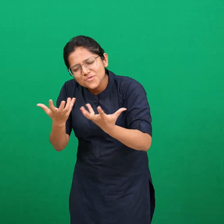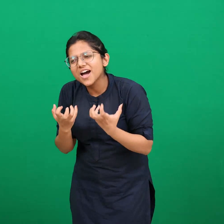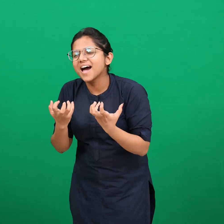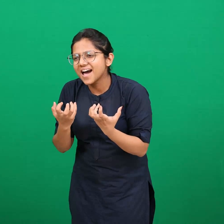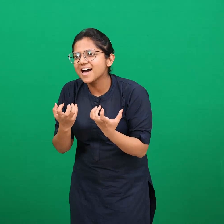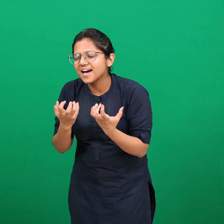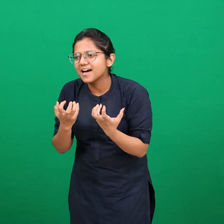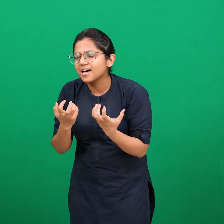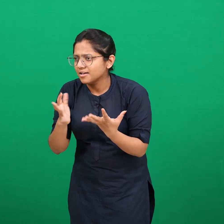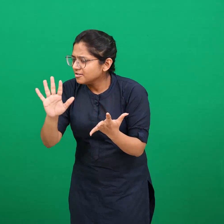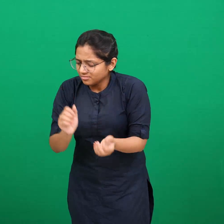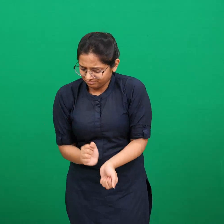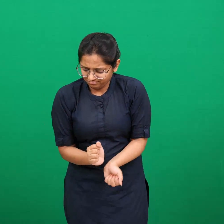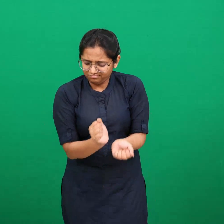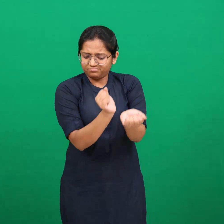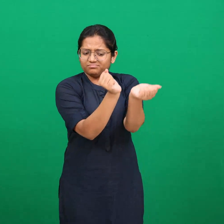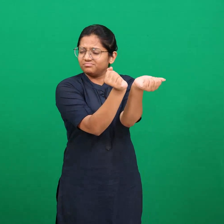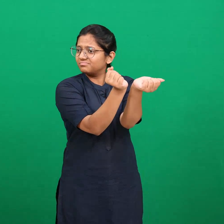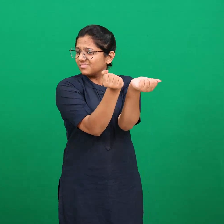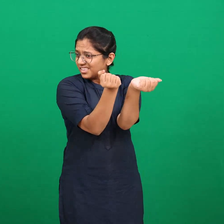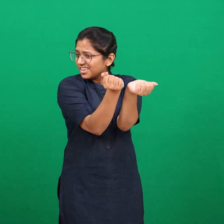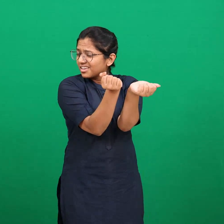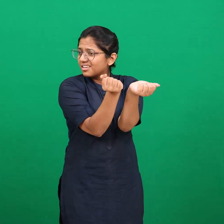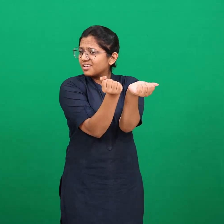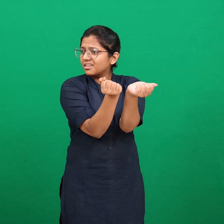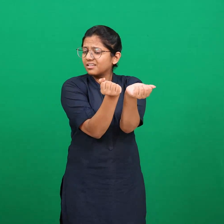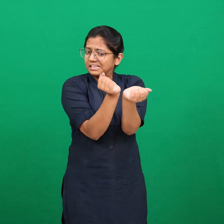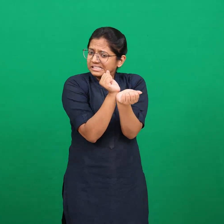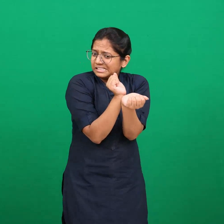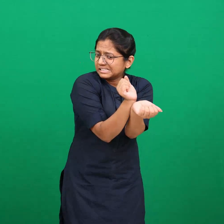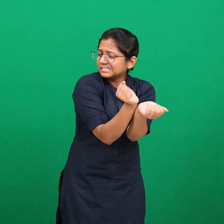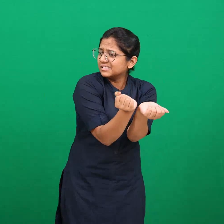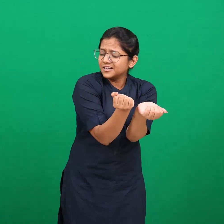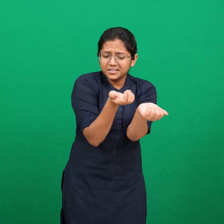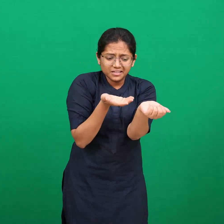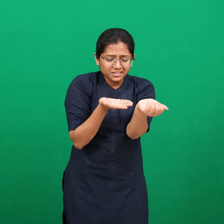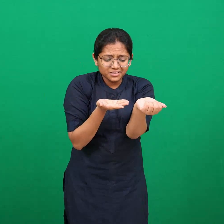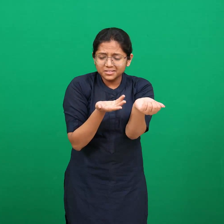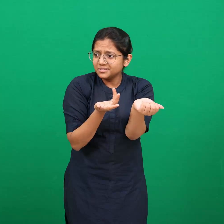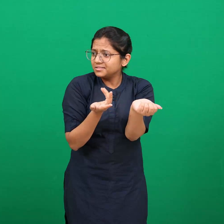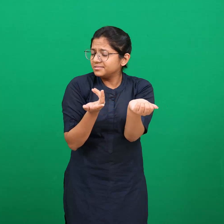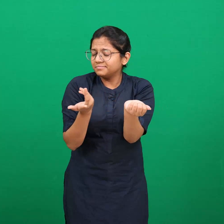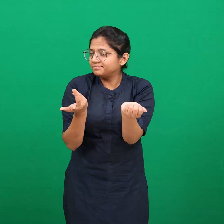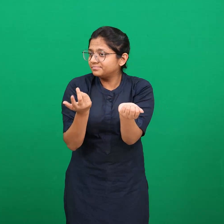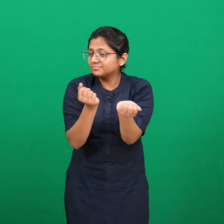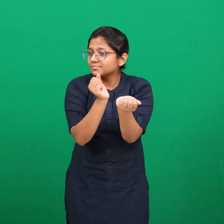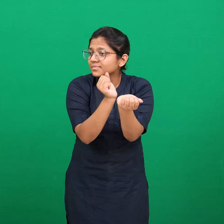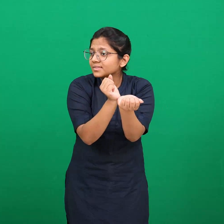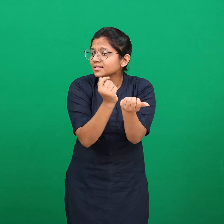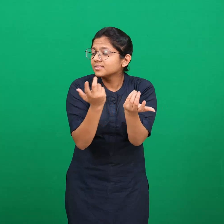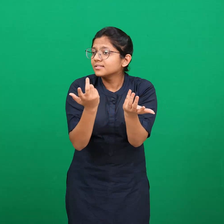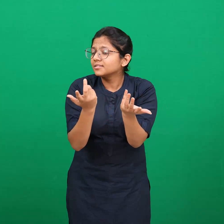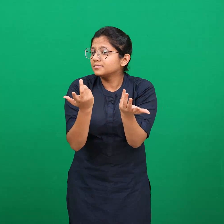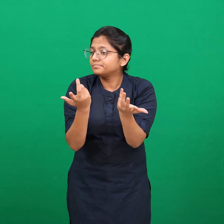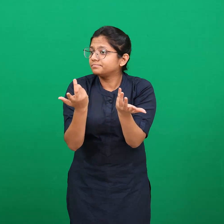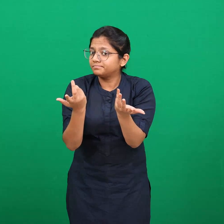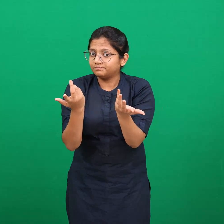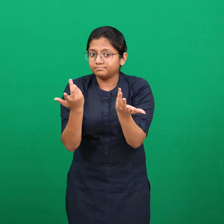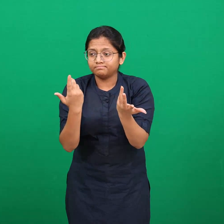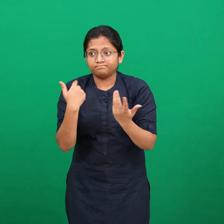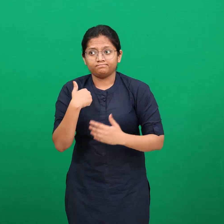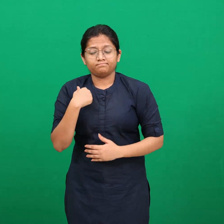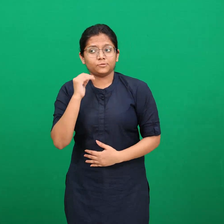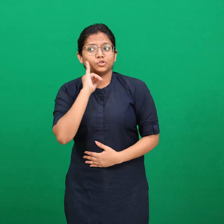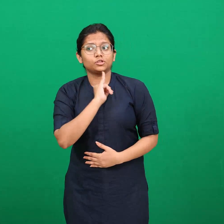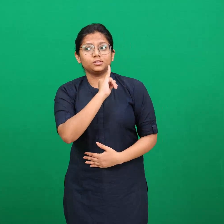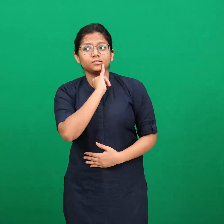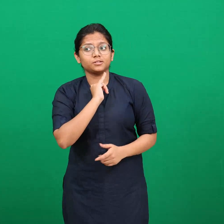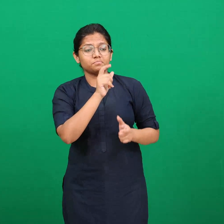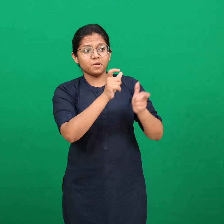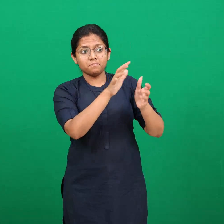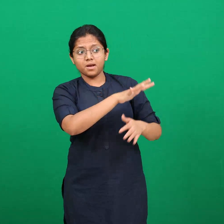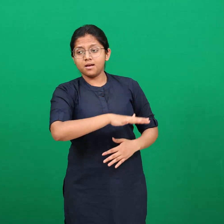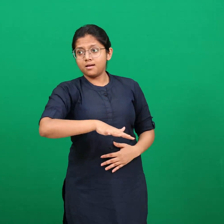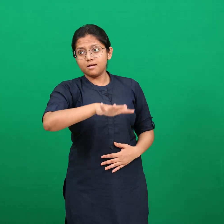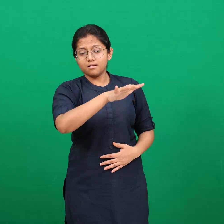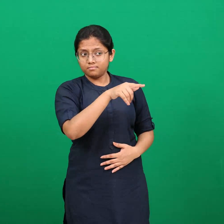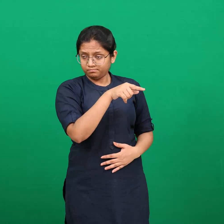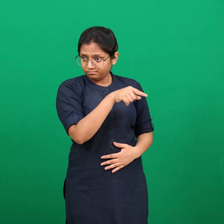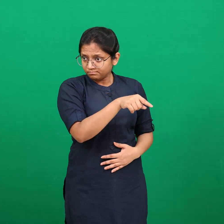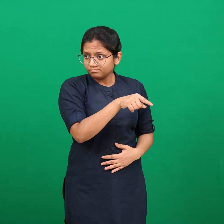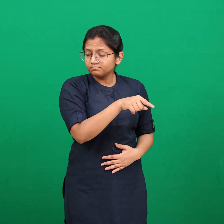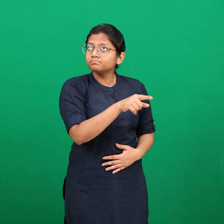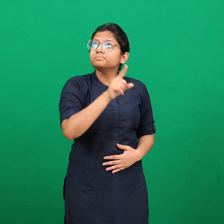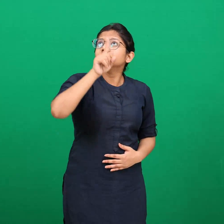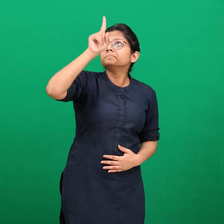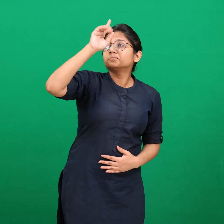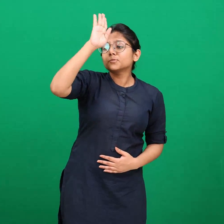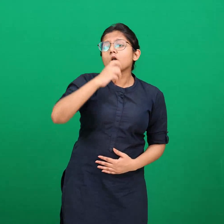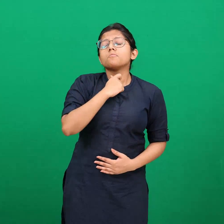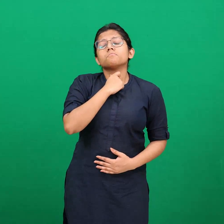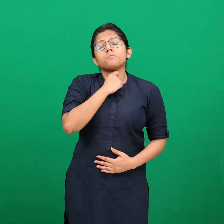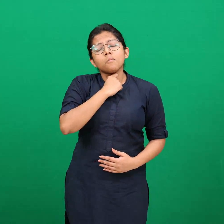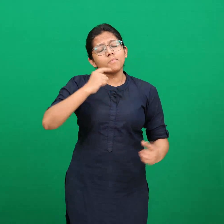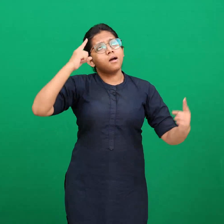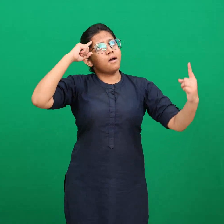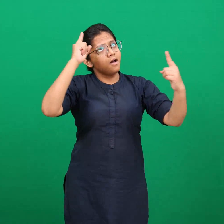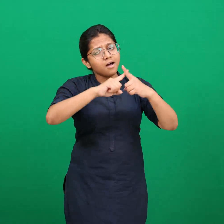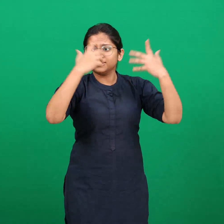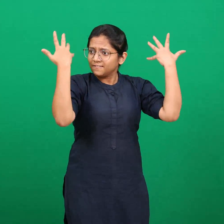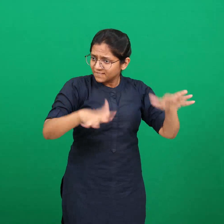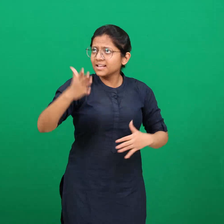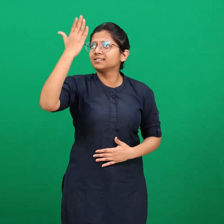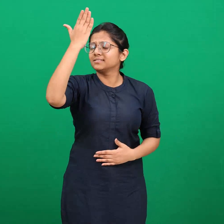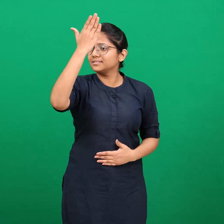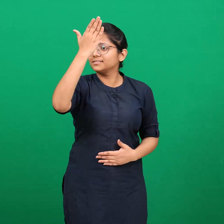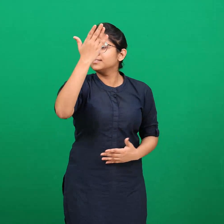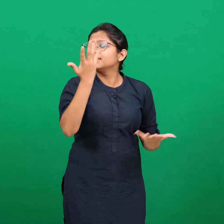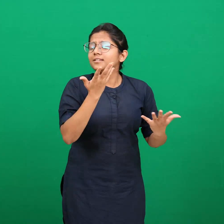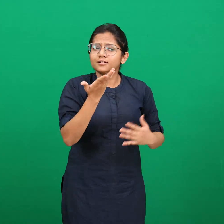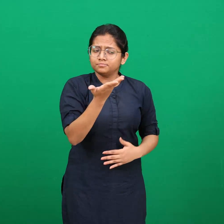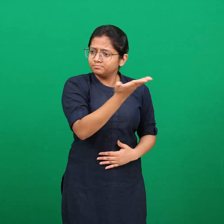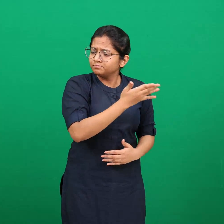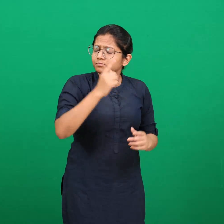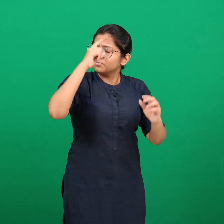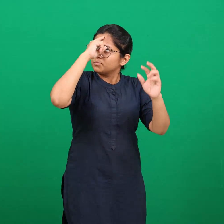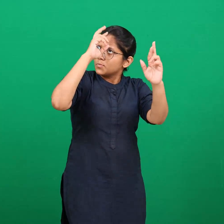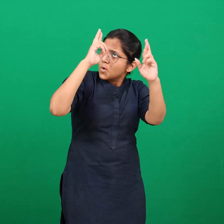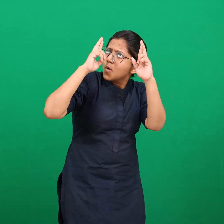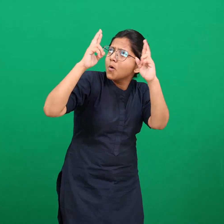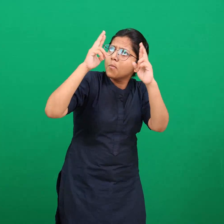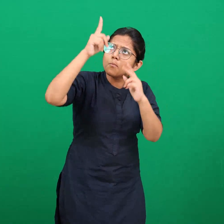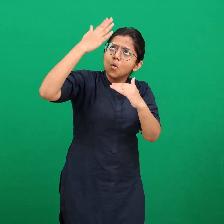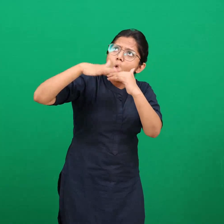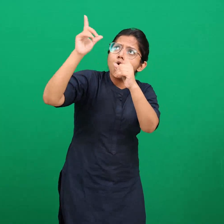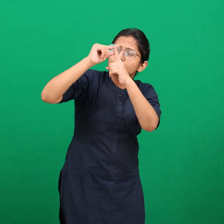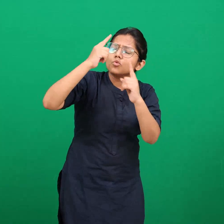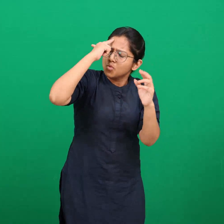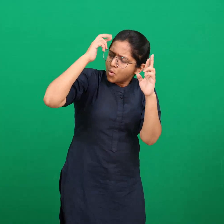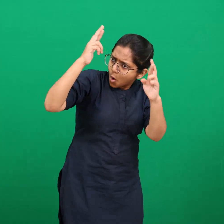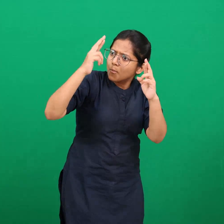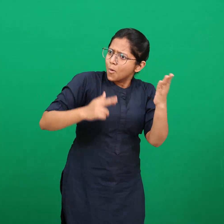So for this reason I have called to see you and speak with you.